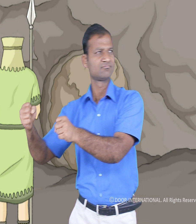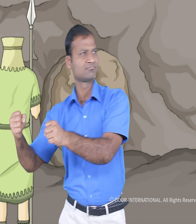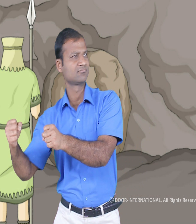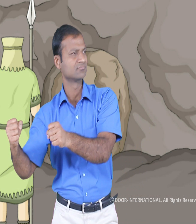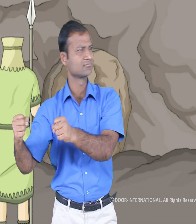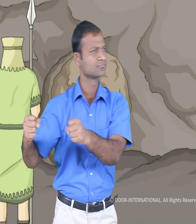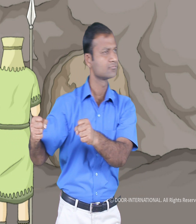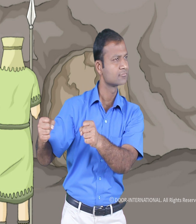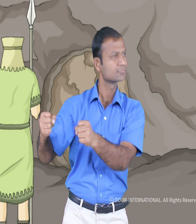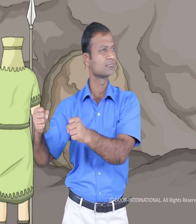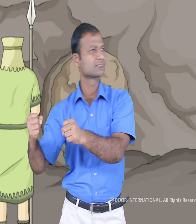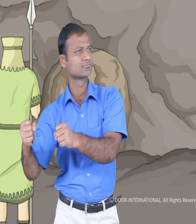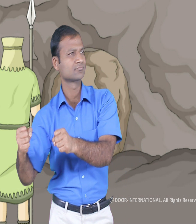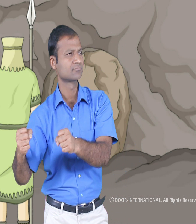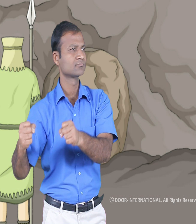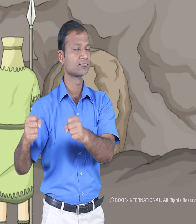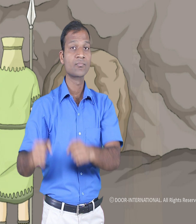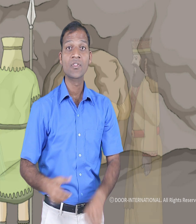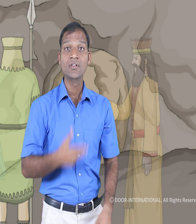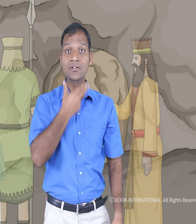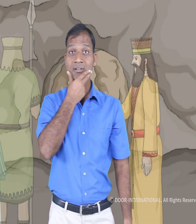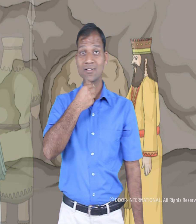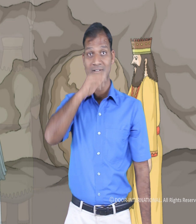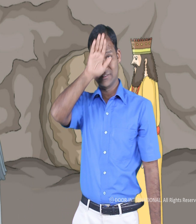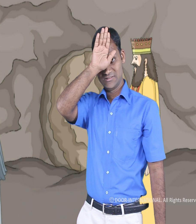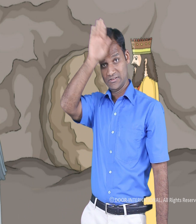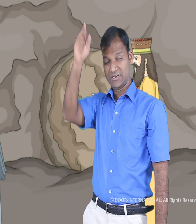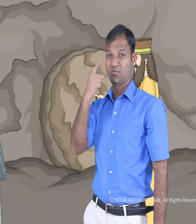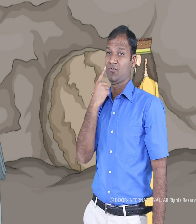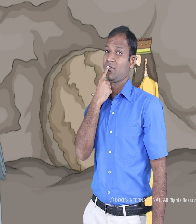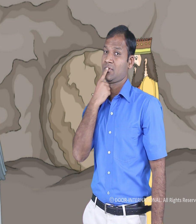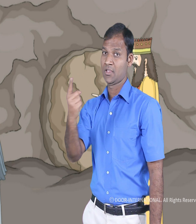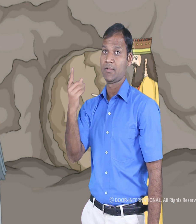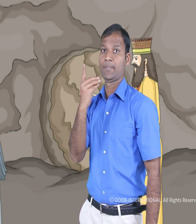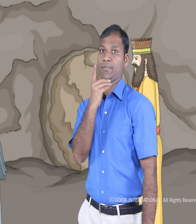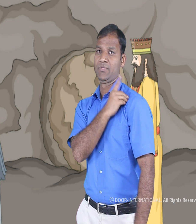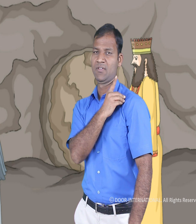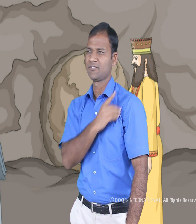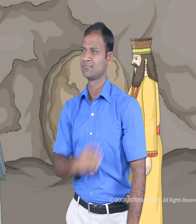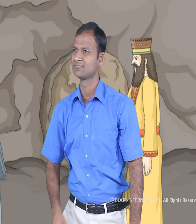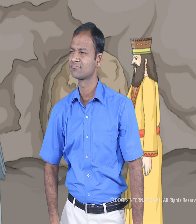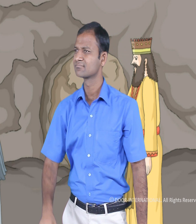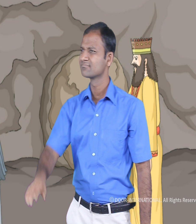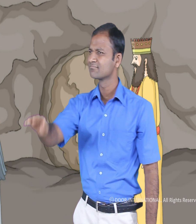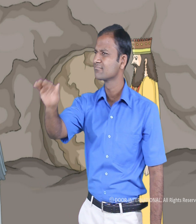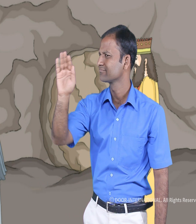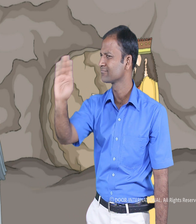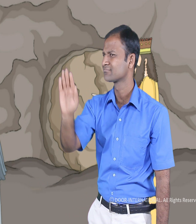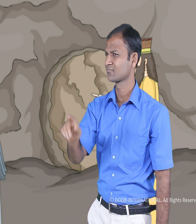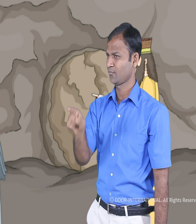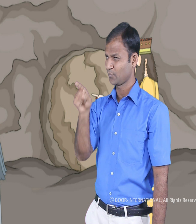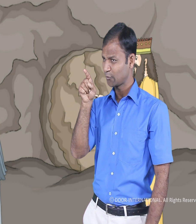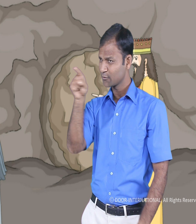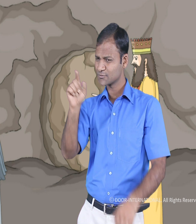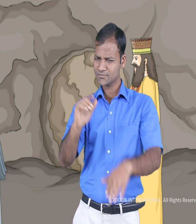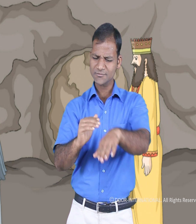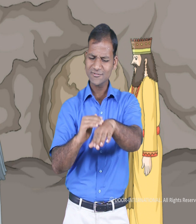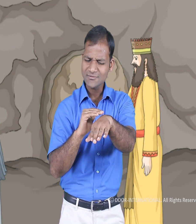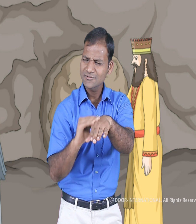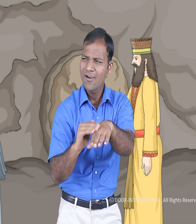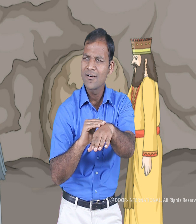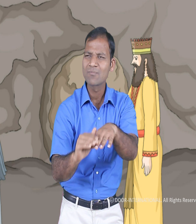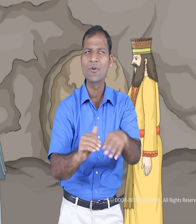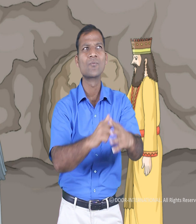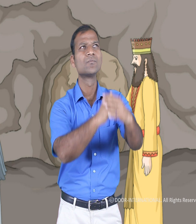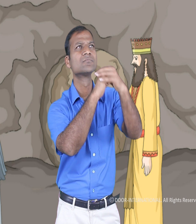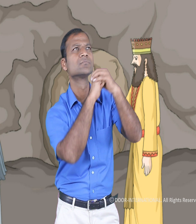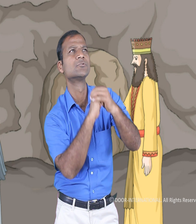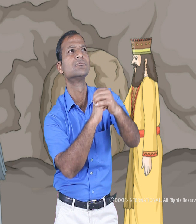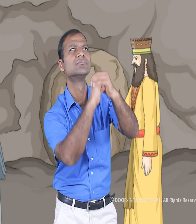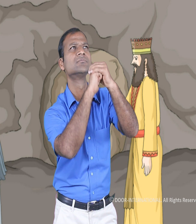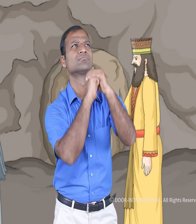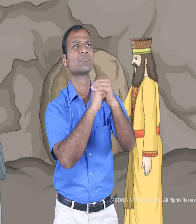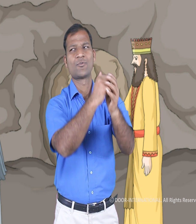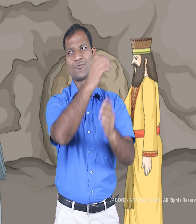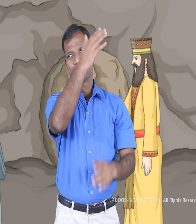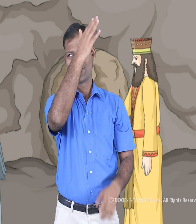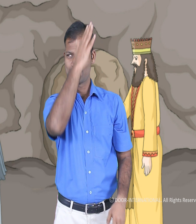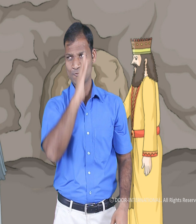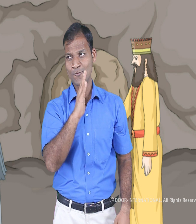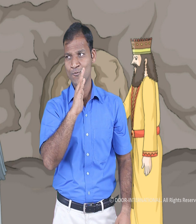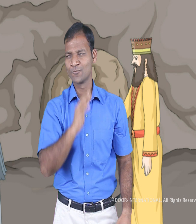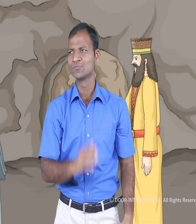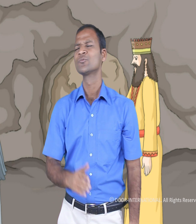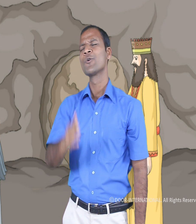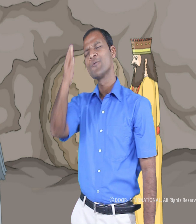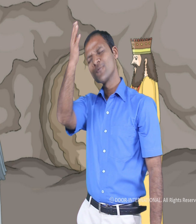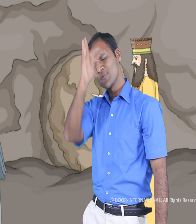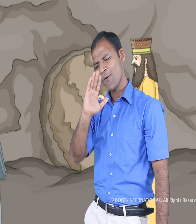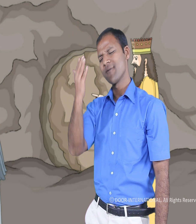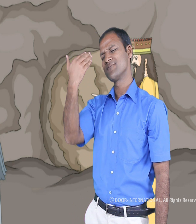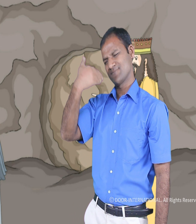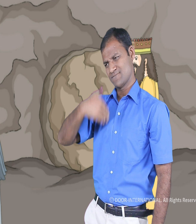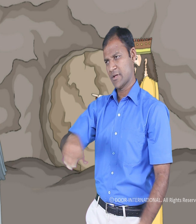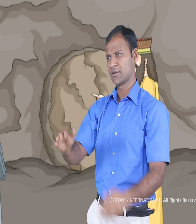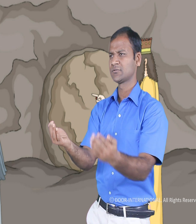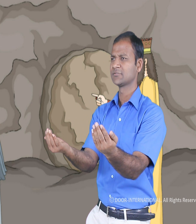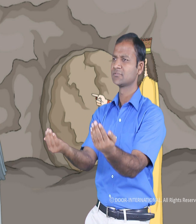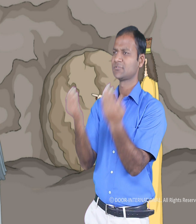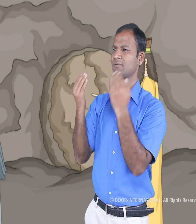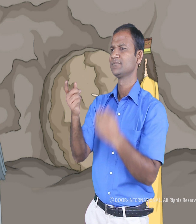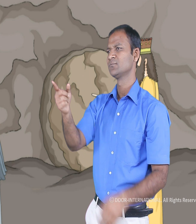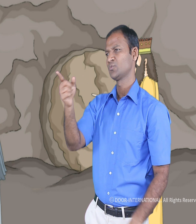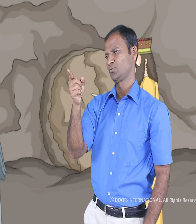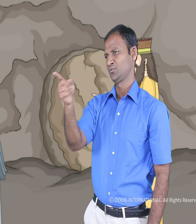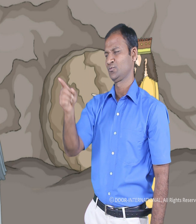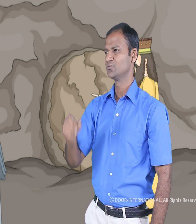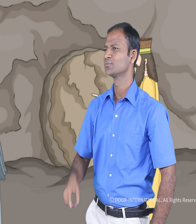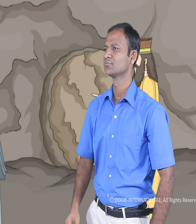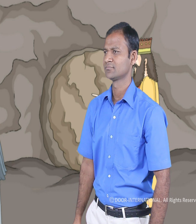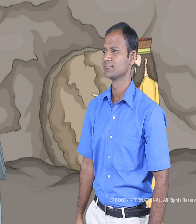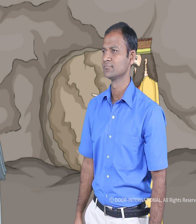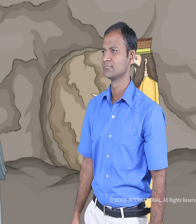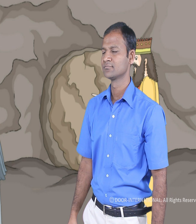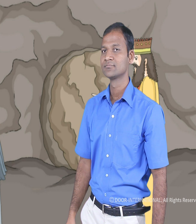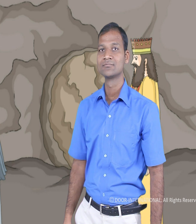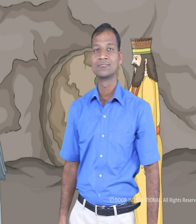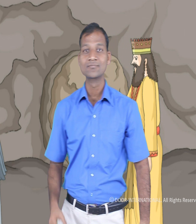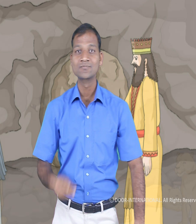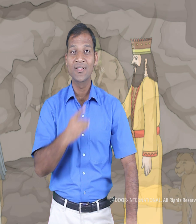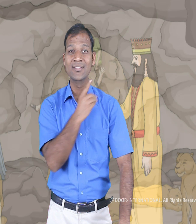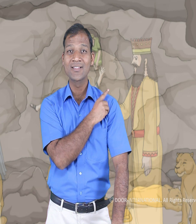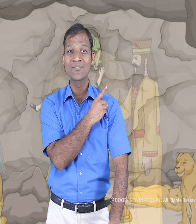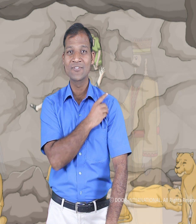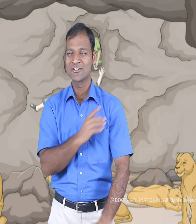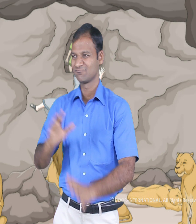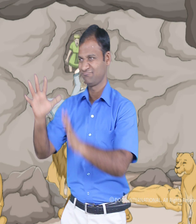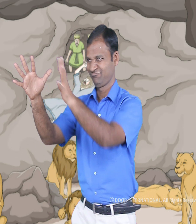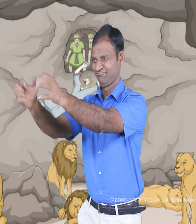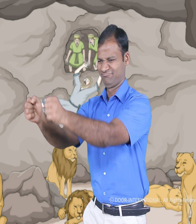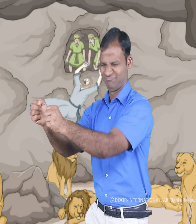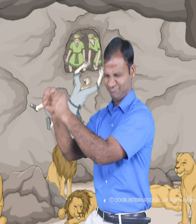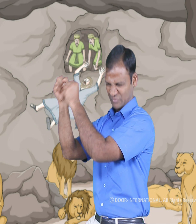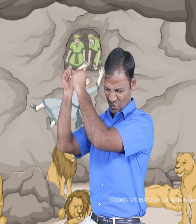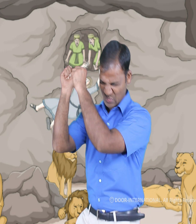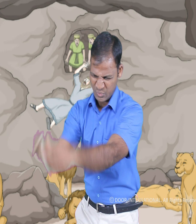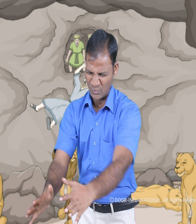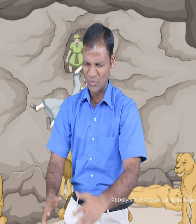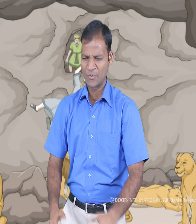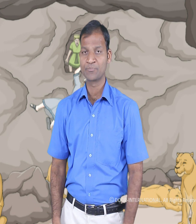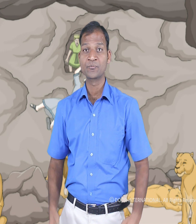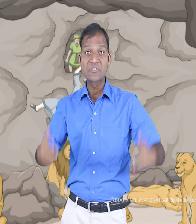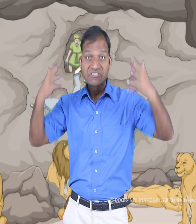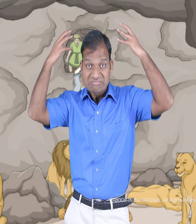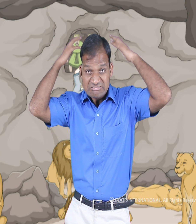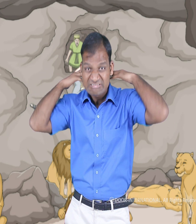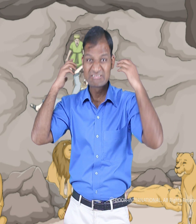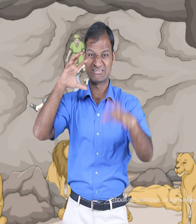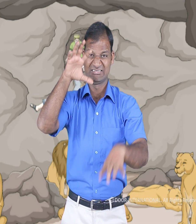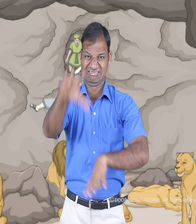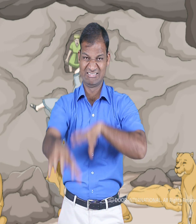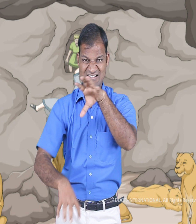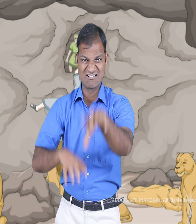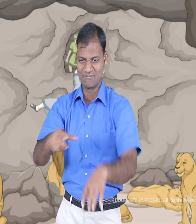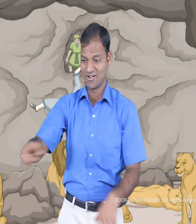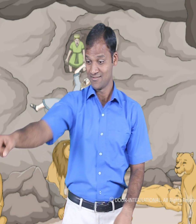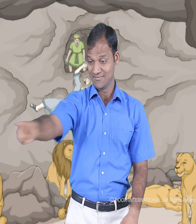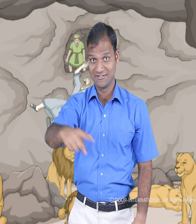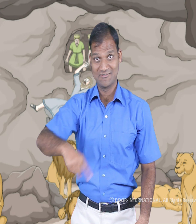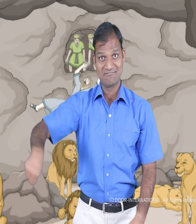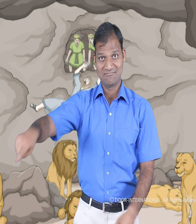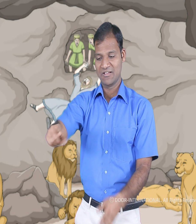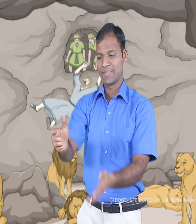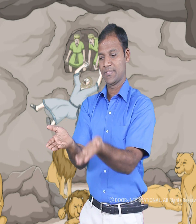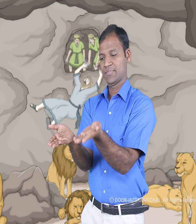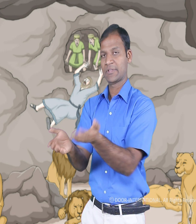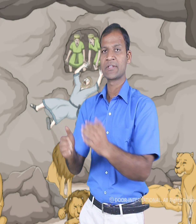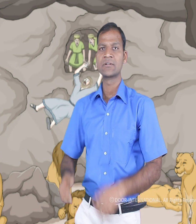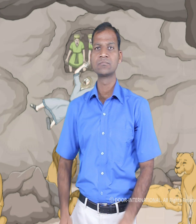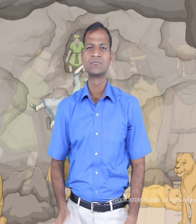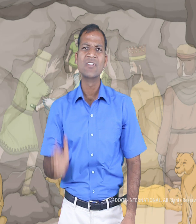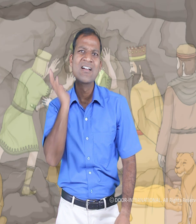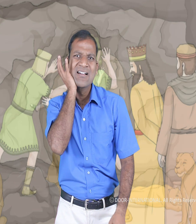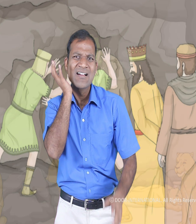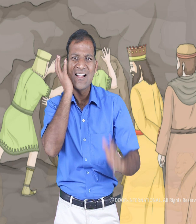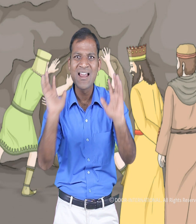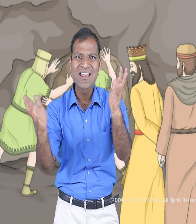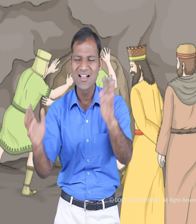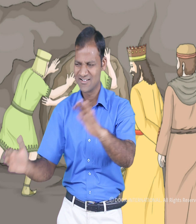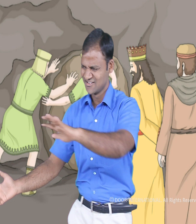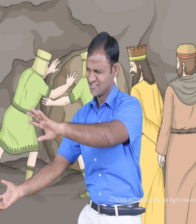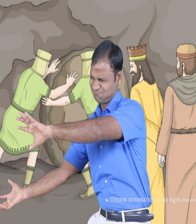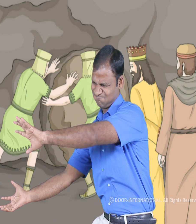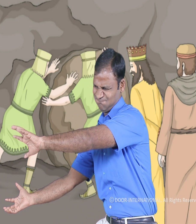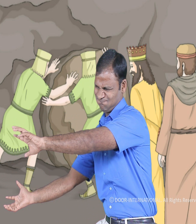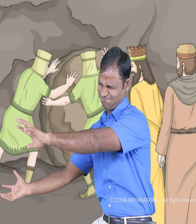The king said to Daniel, “May your God, whom you serve continually, deliver you!”